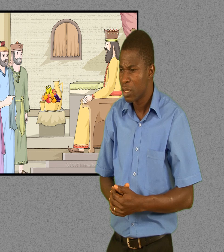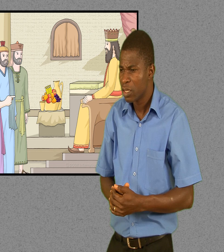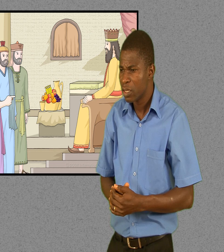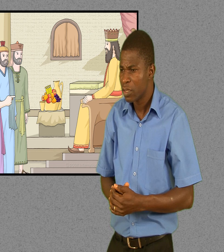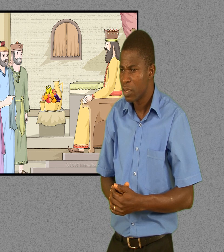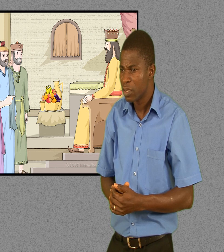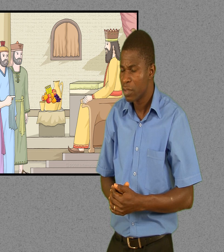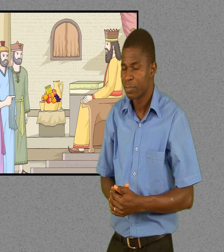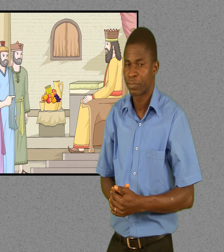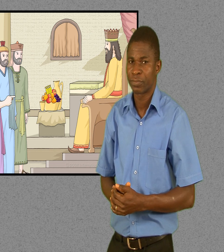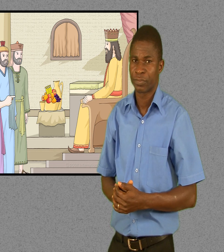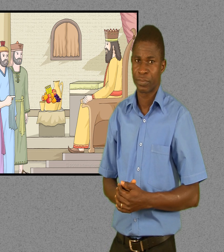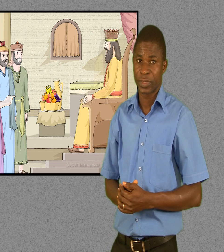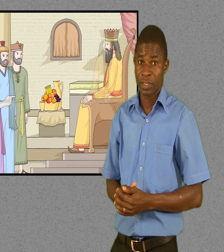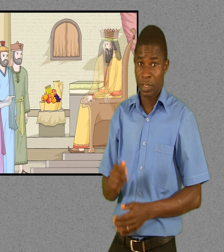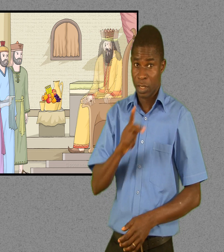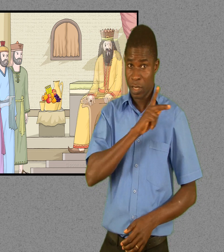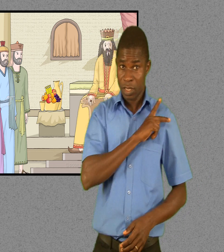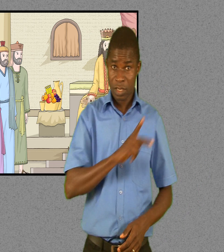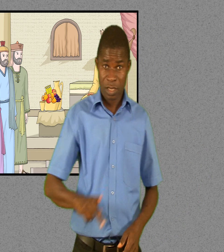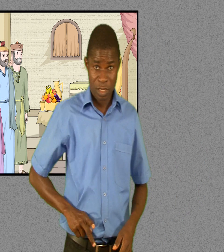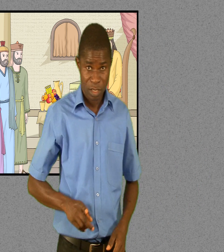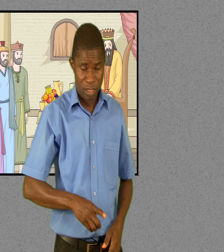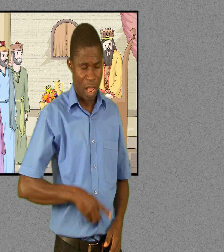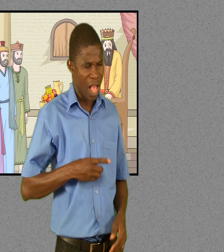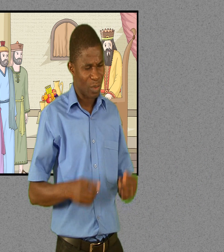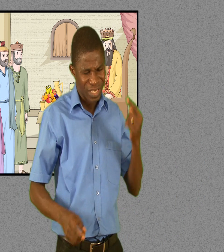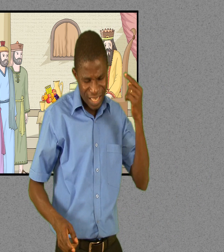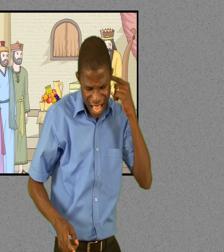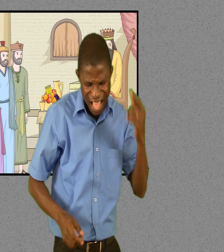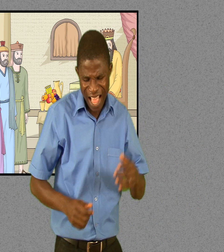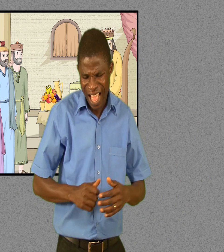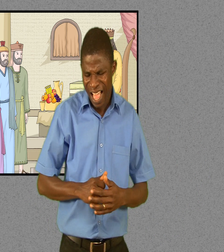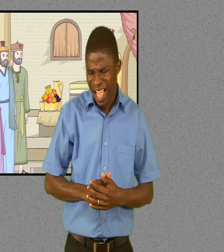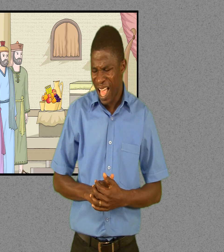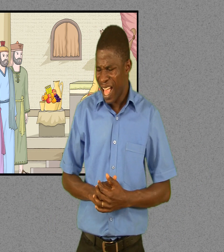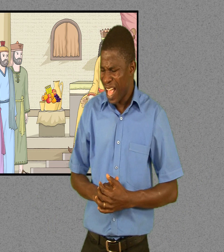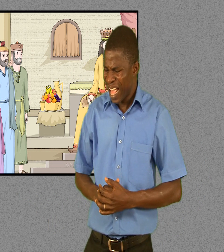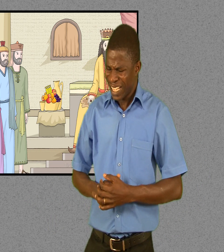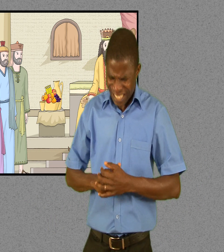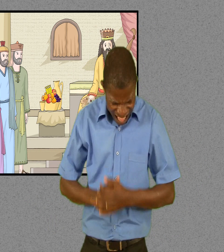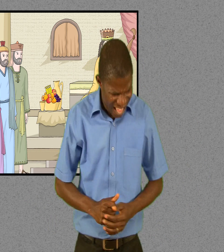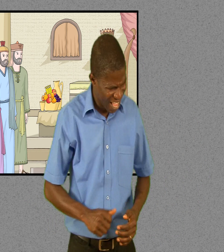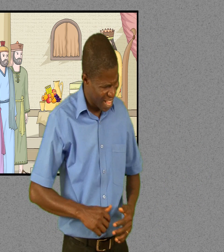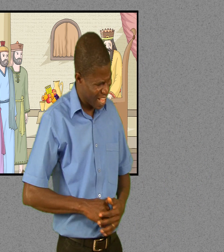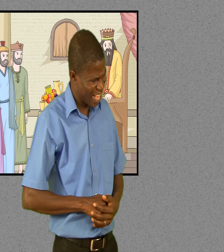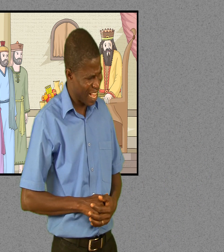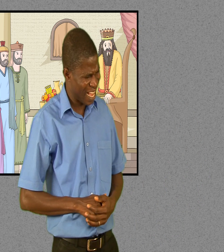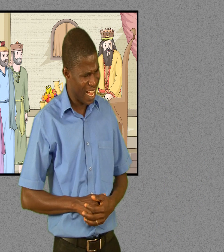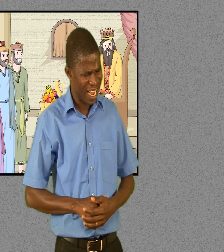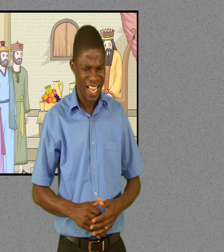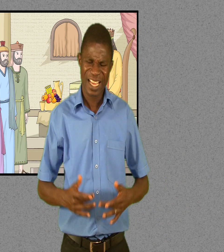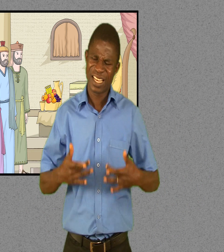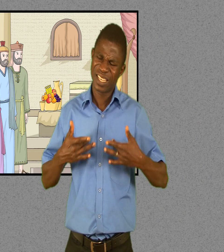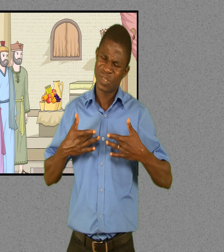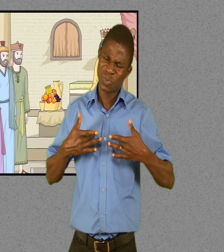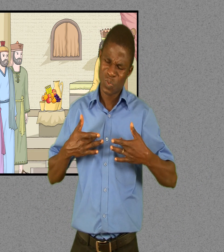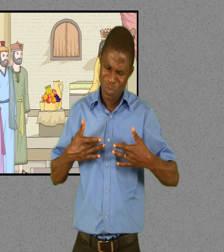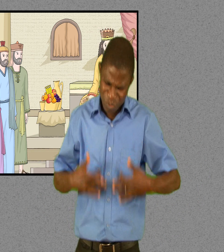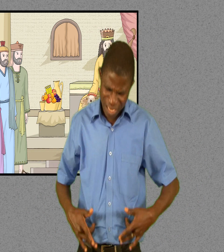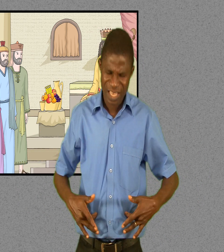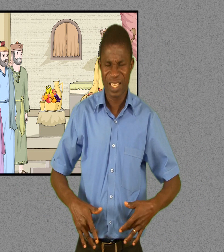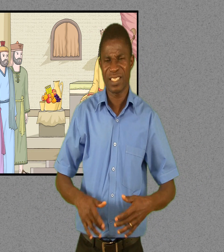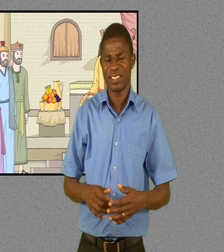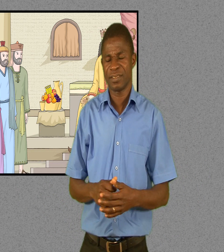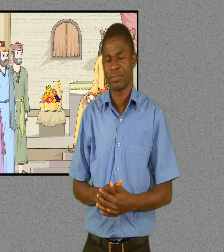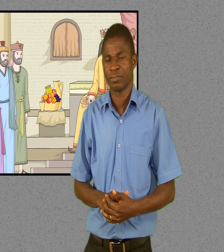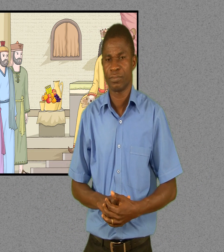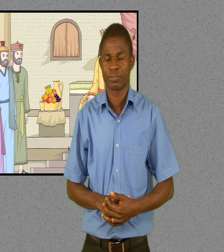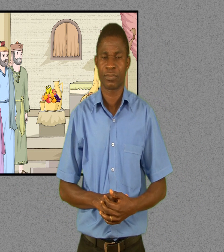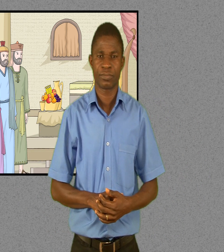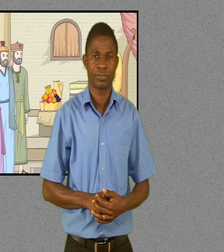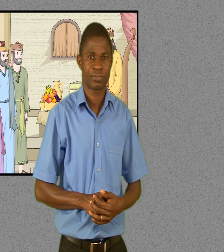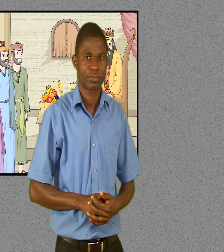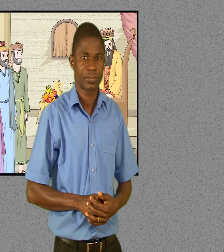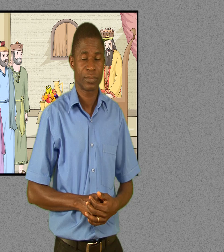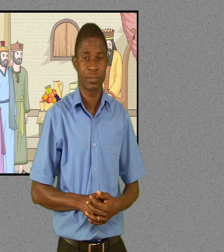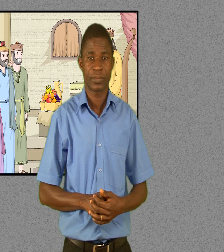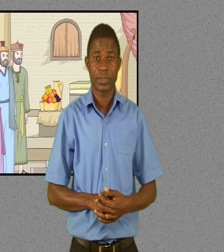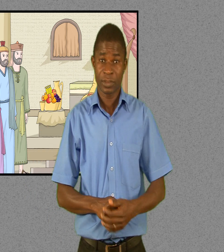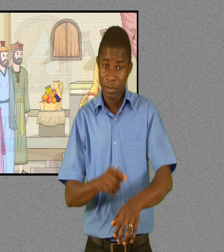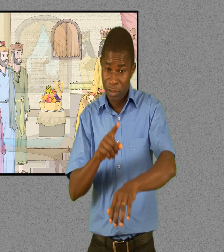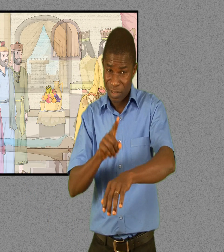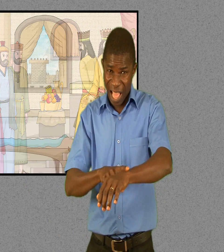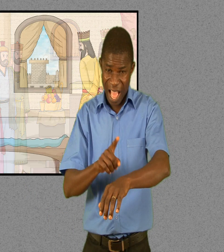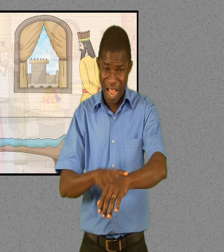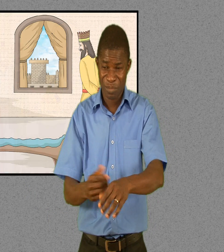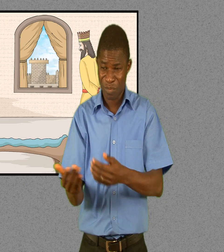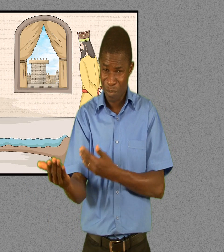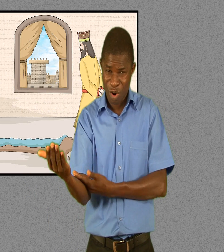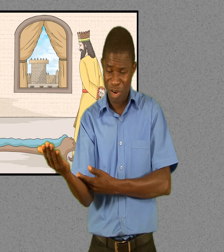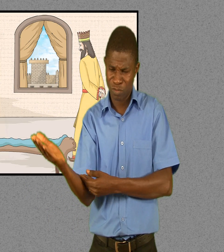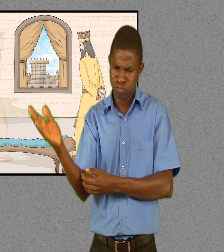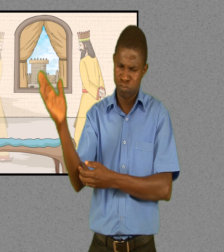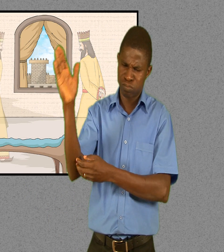He still makes his petition three times a day.”